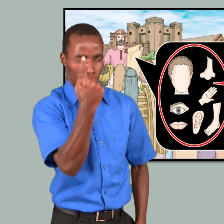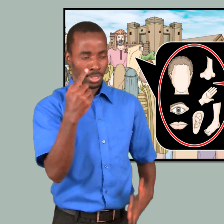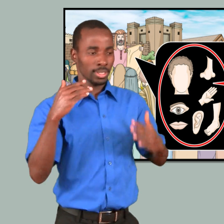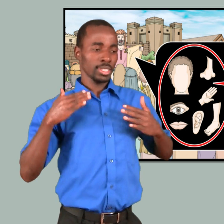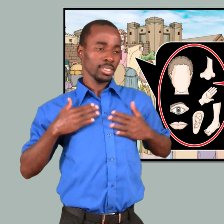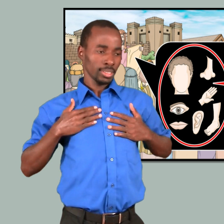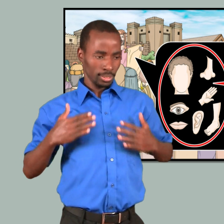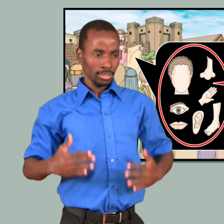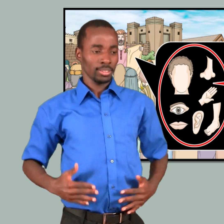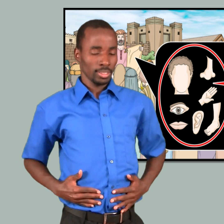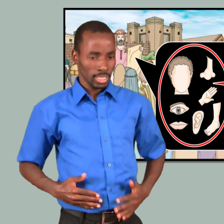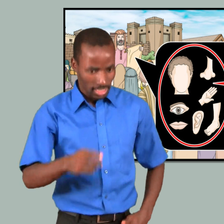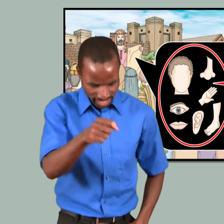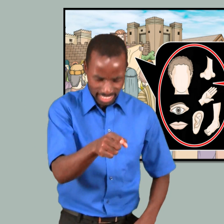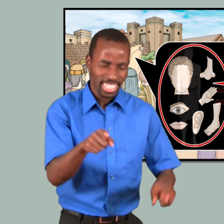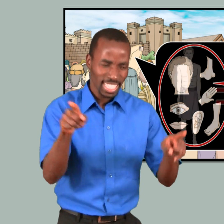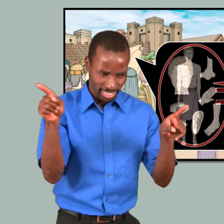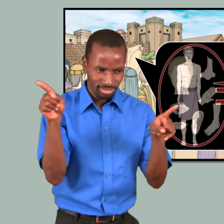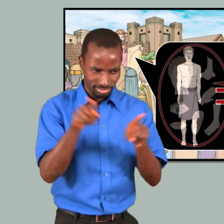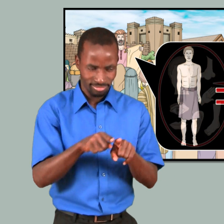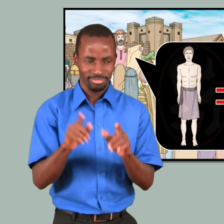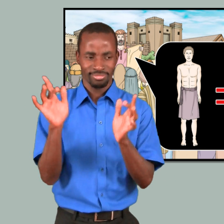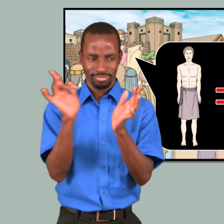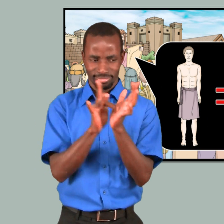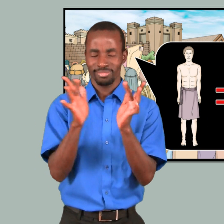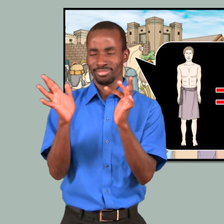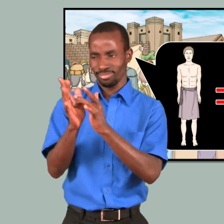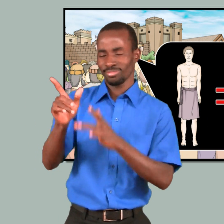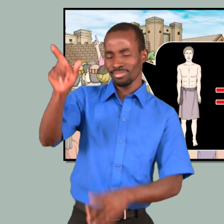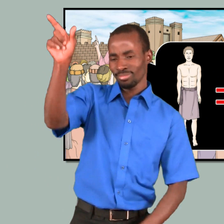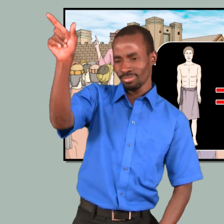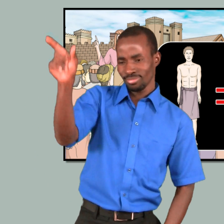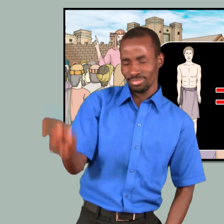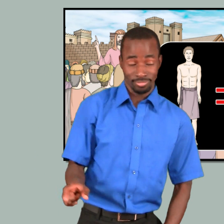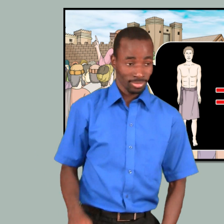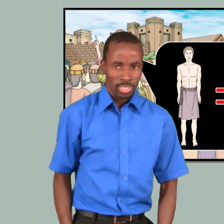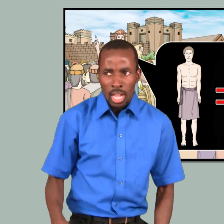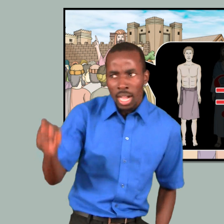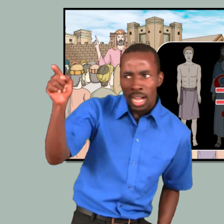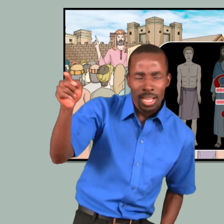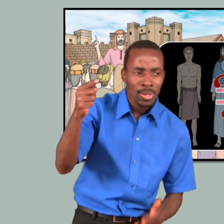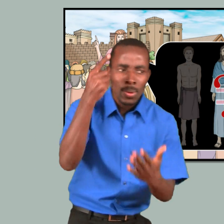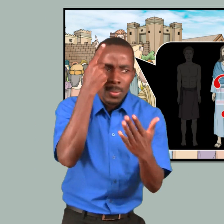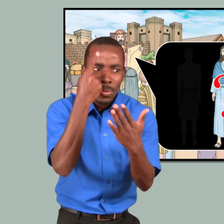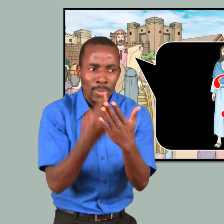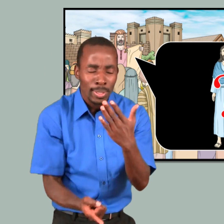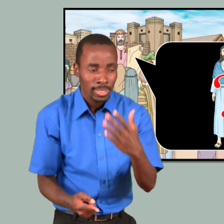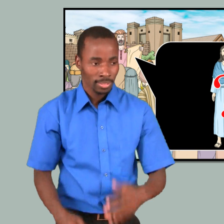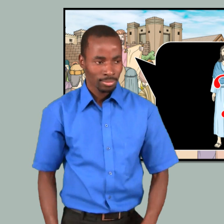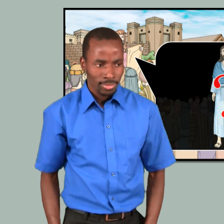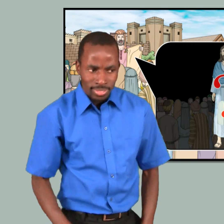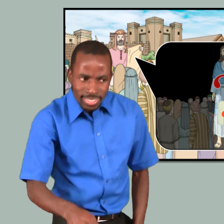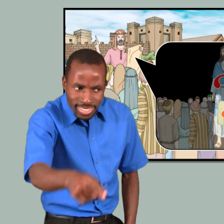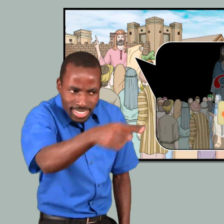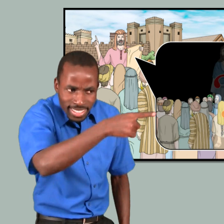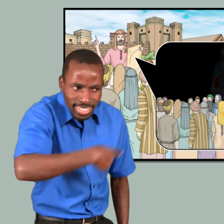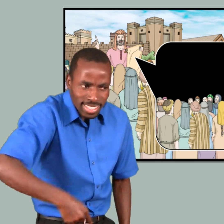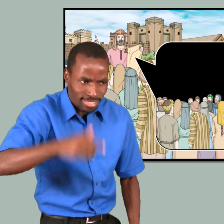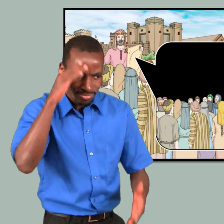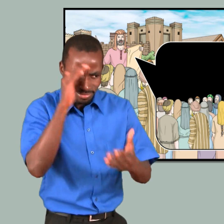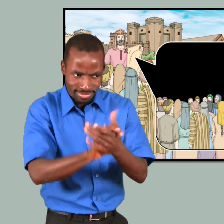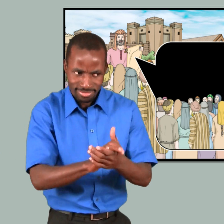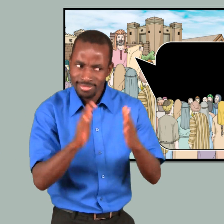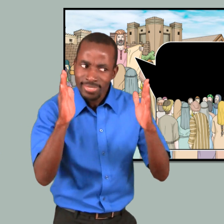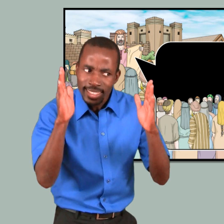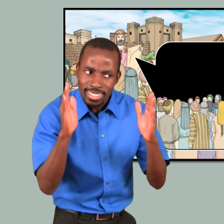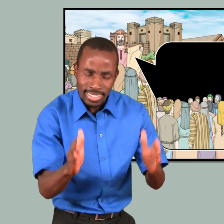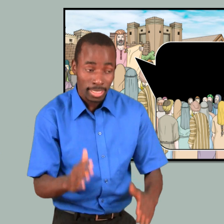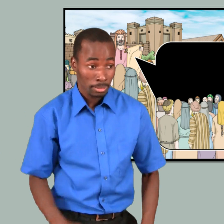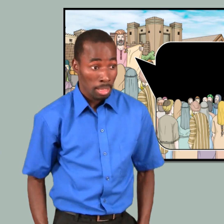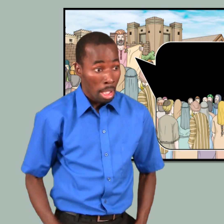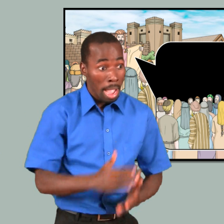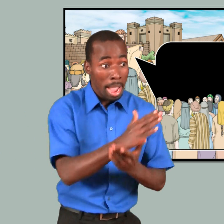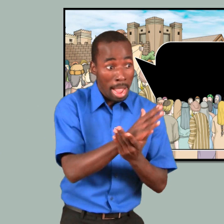So it is with Christ.